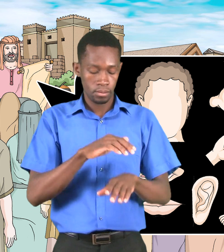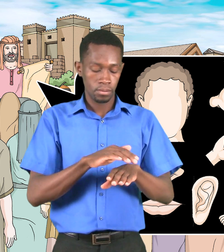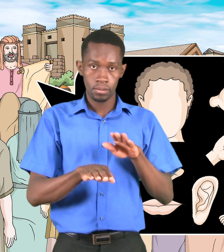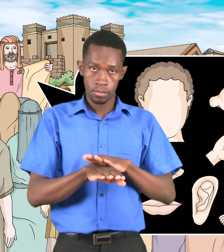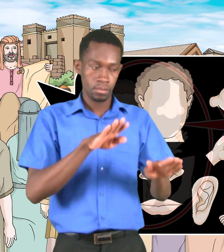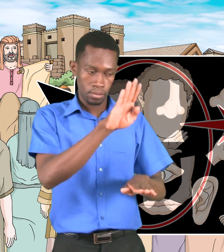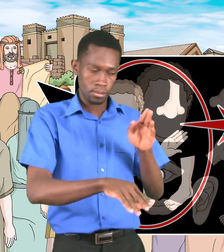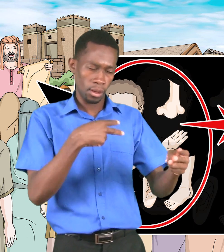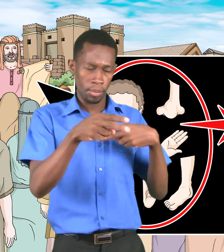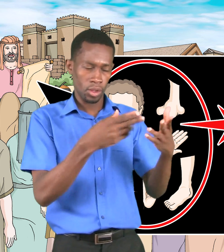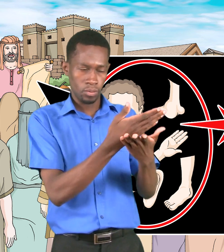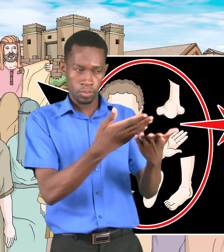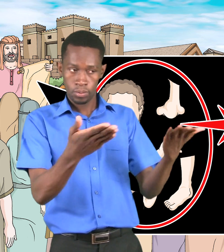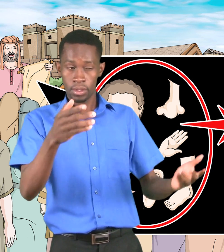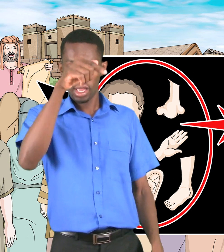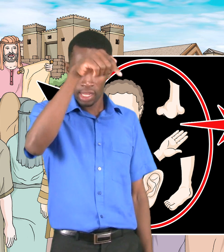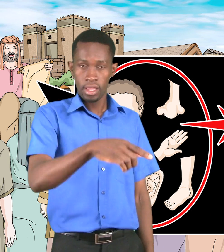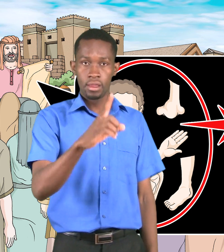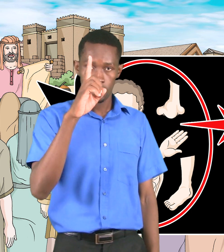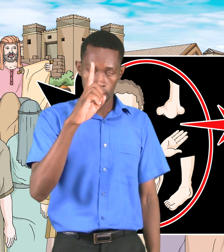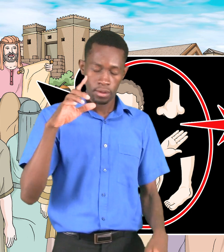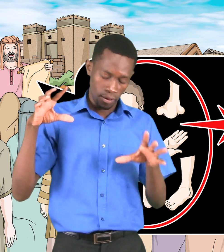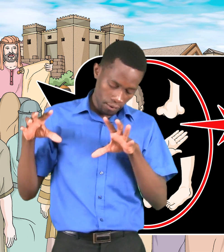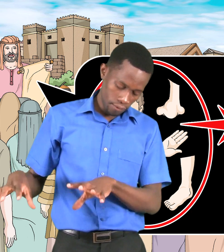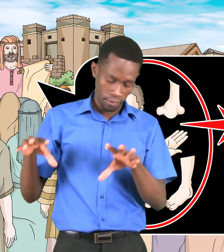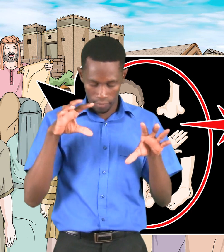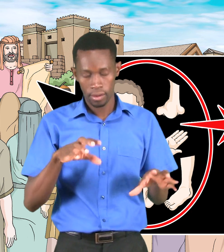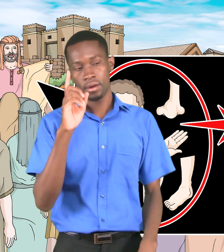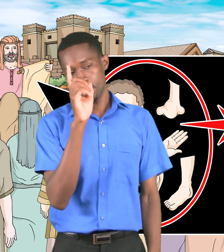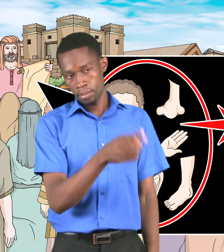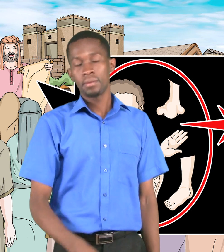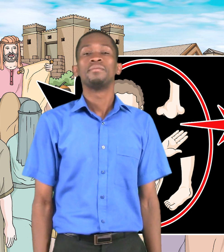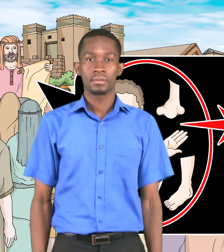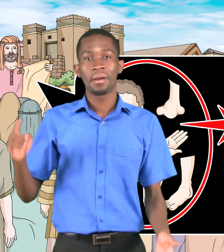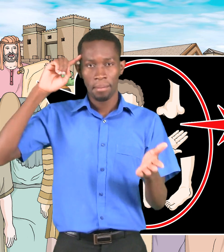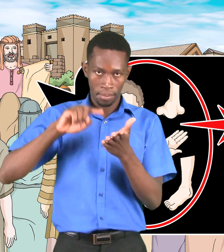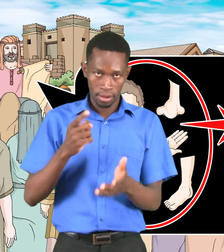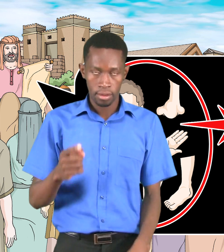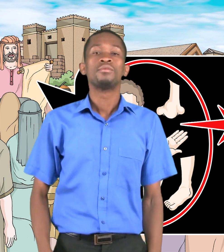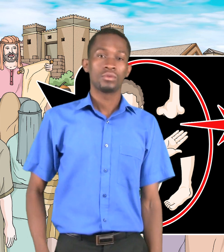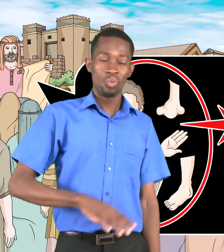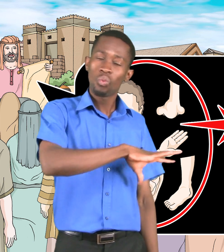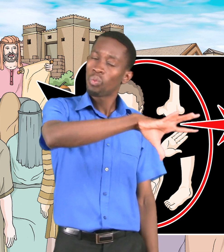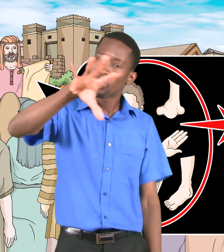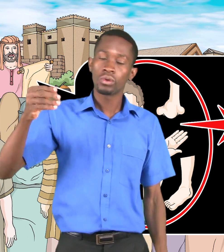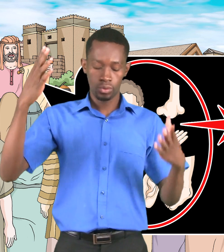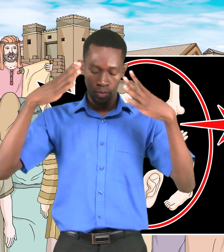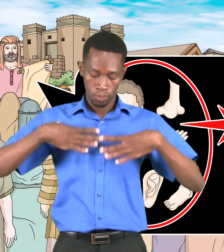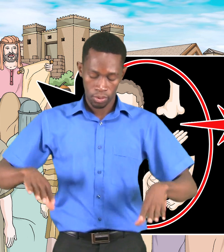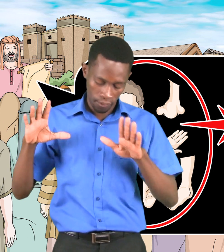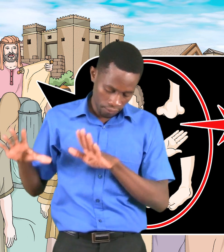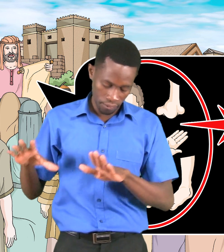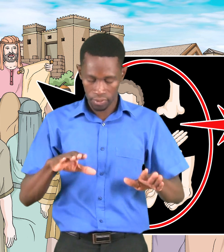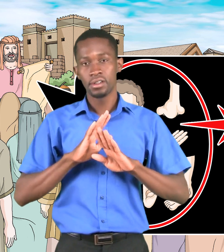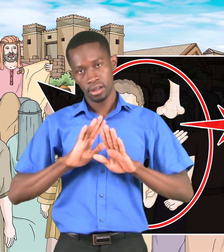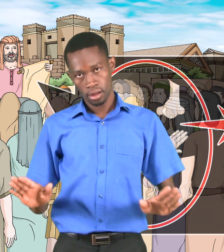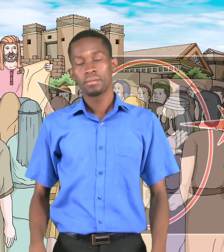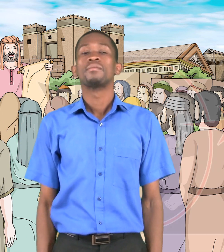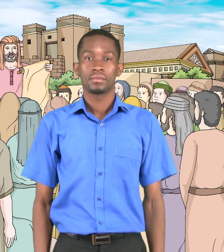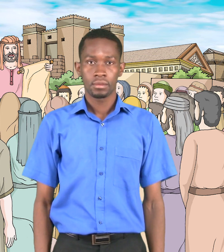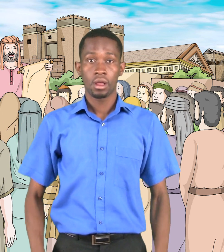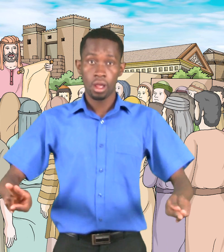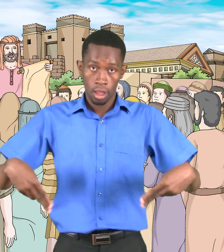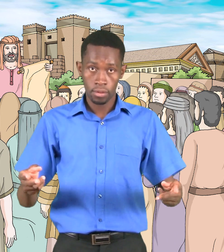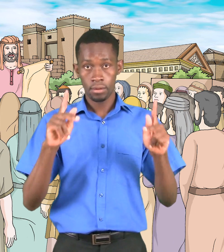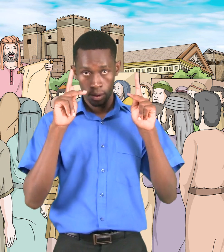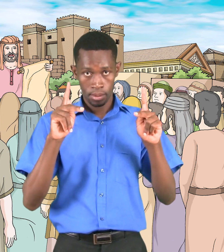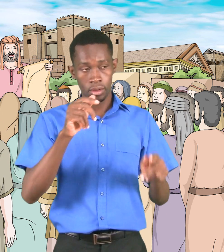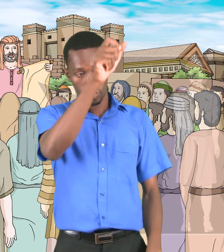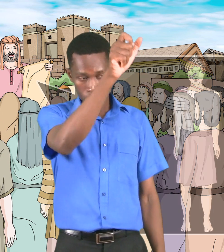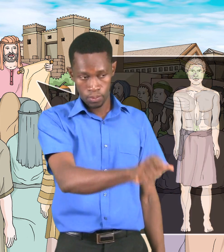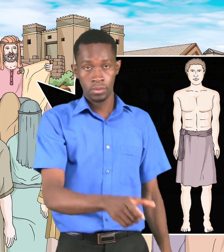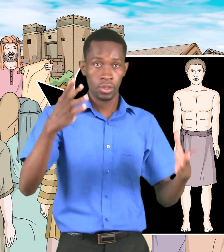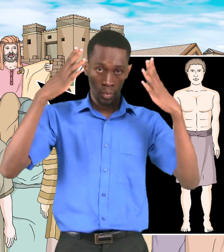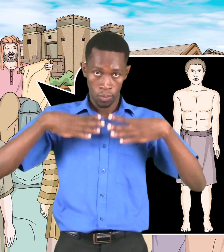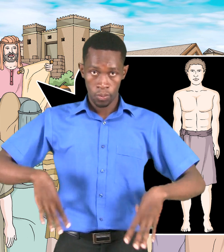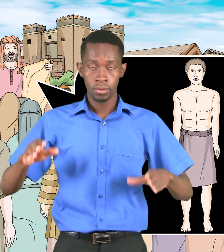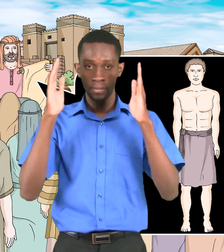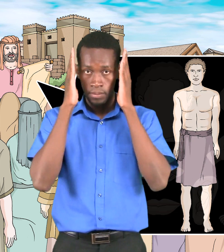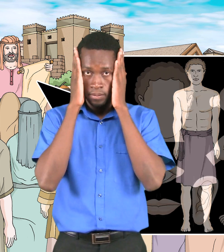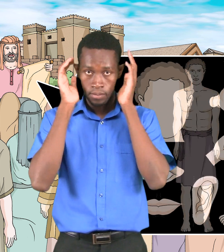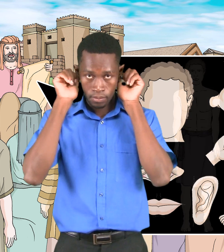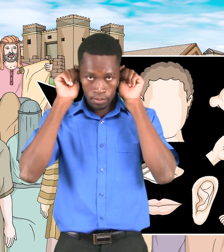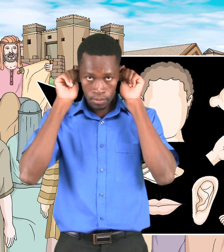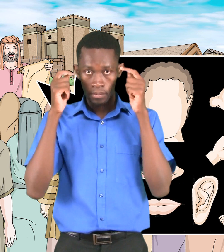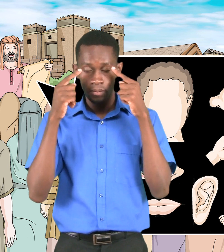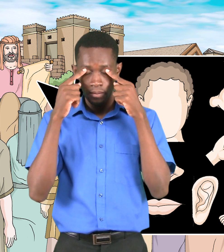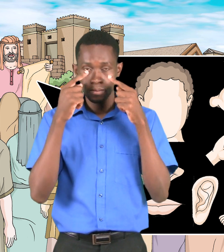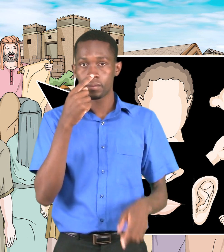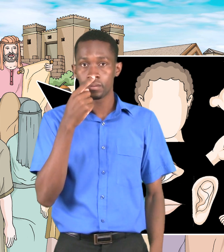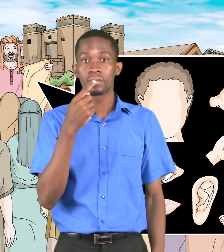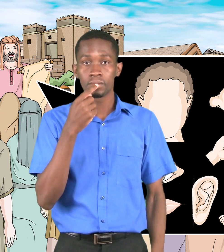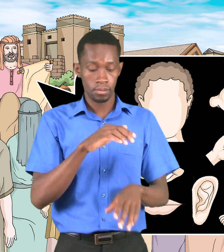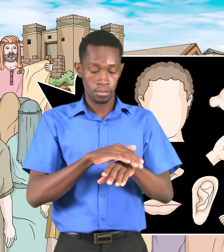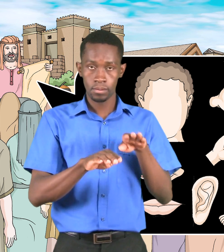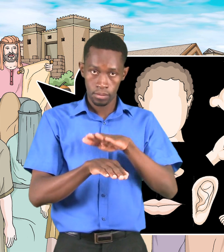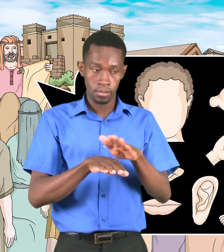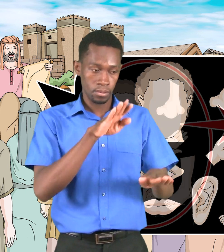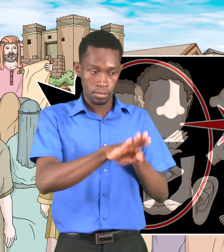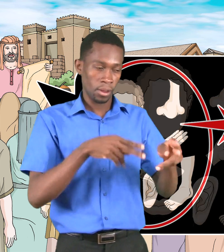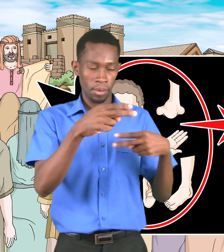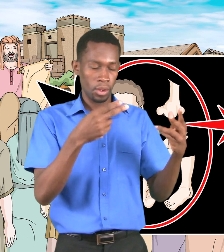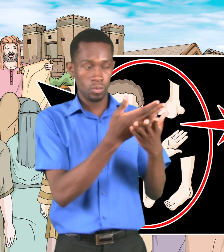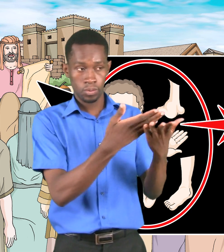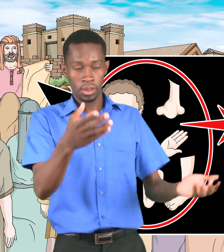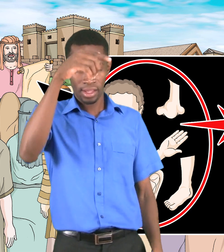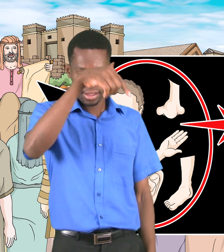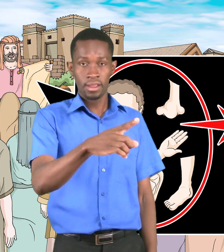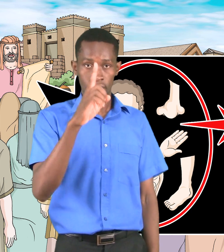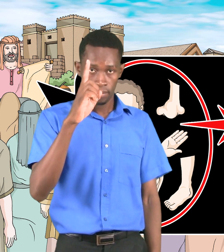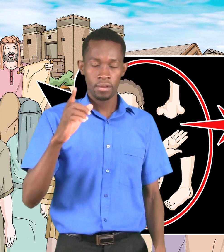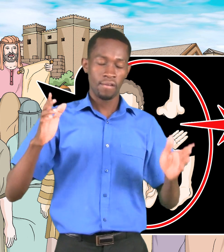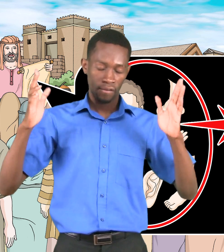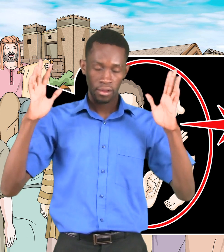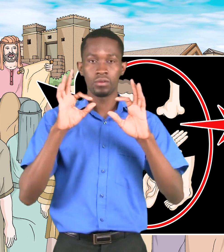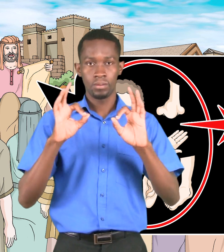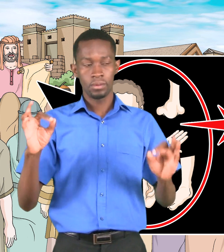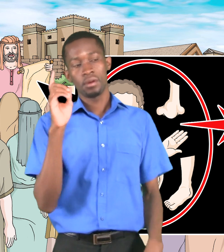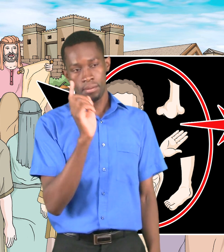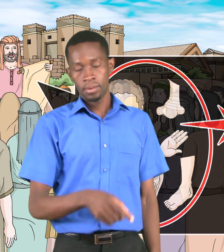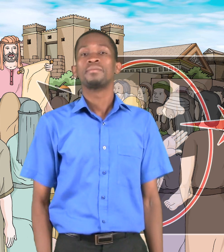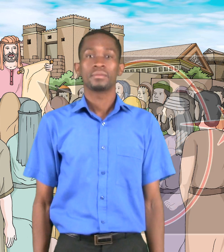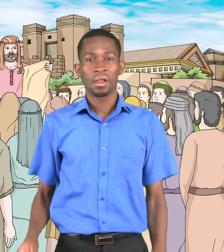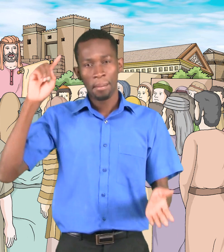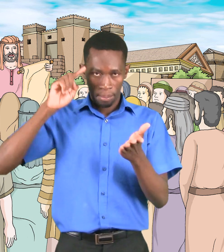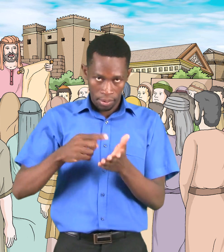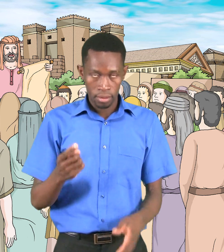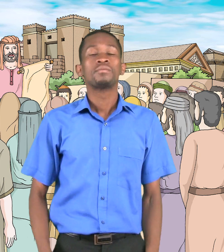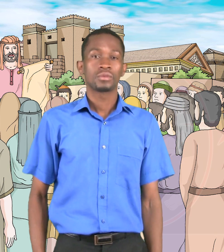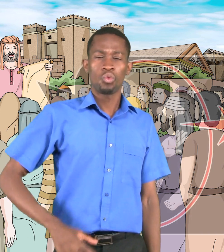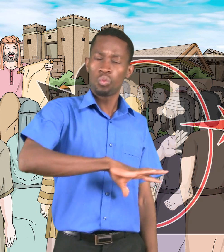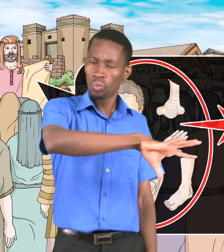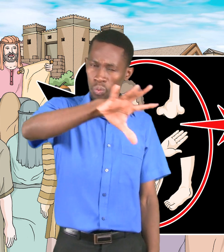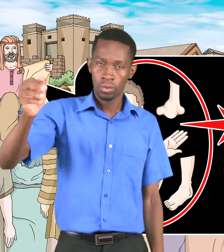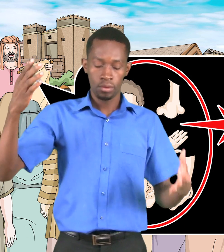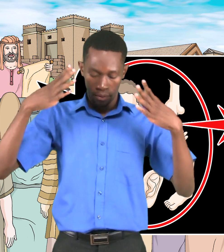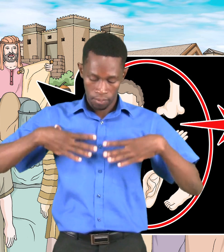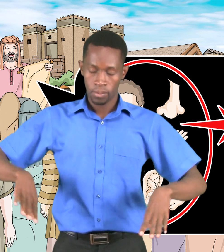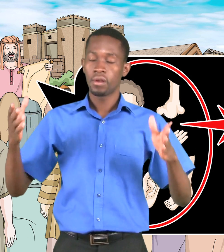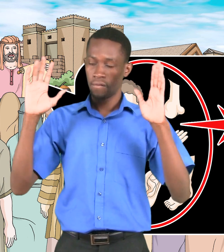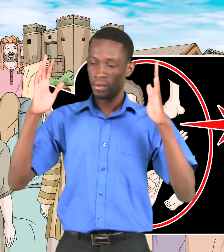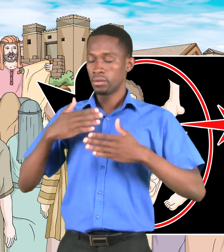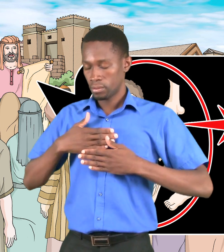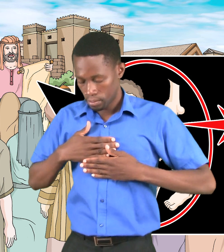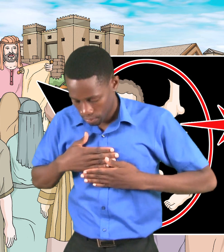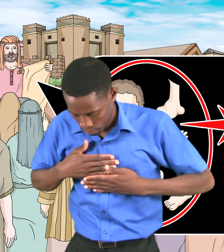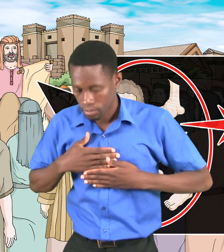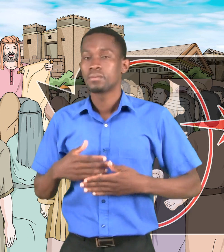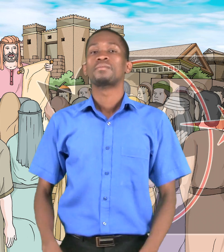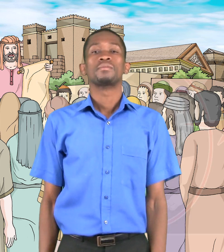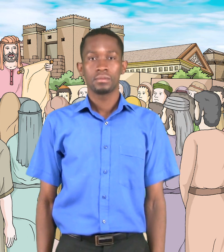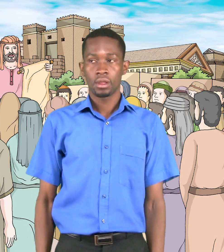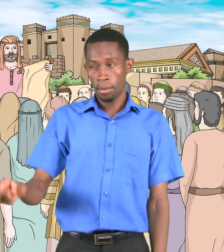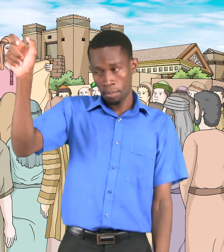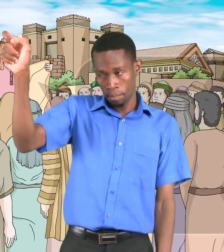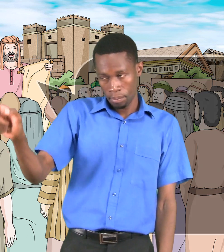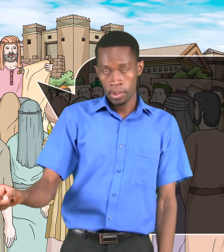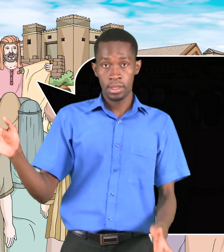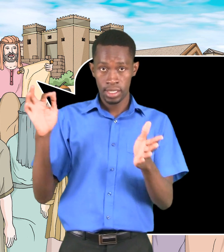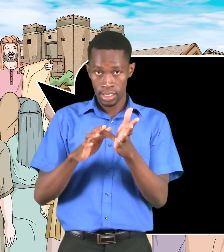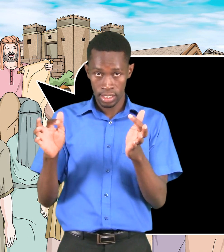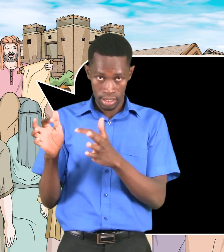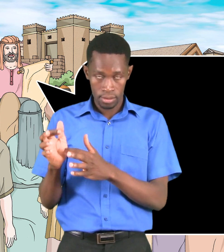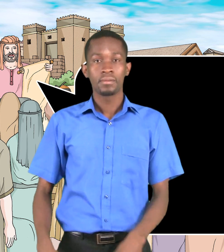If one part suffers, every part suffers with it; if one part is honored, every part rejoices with it.